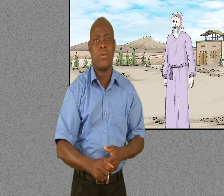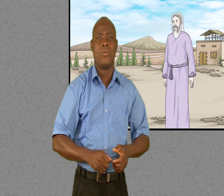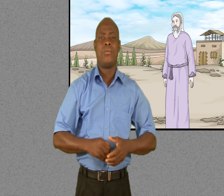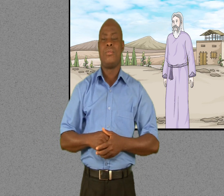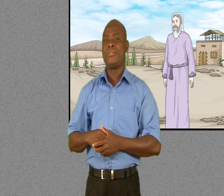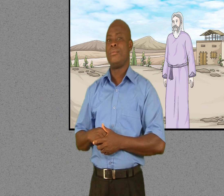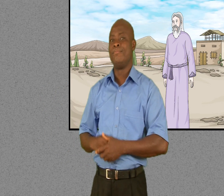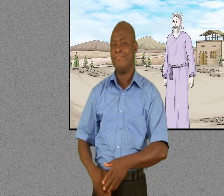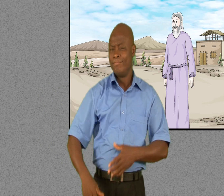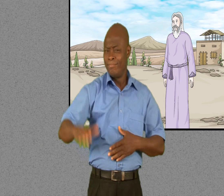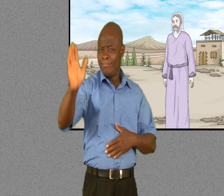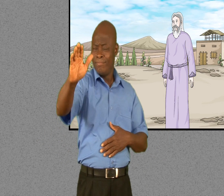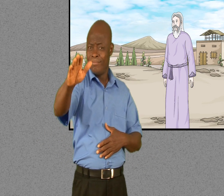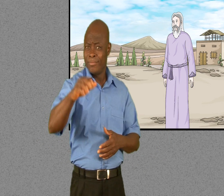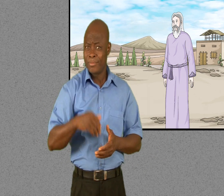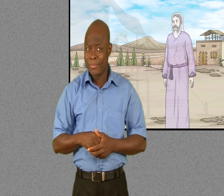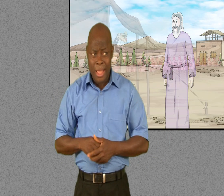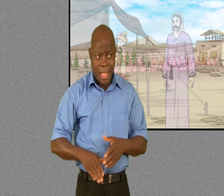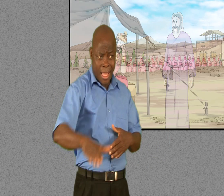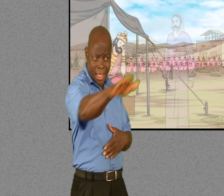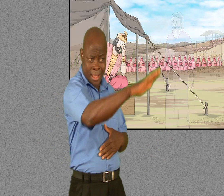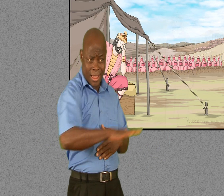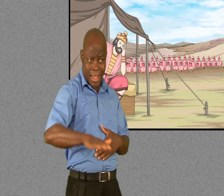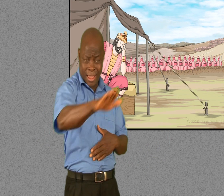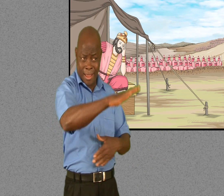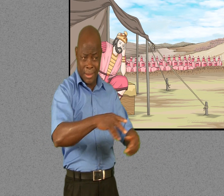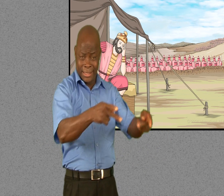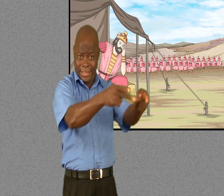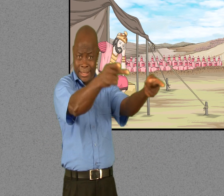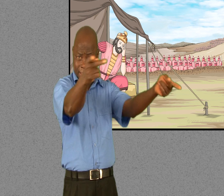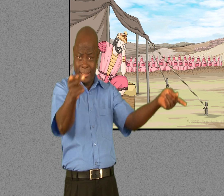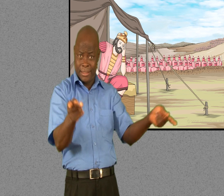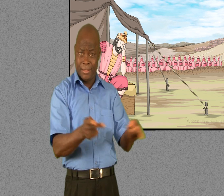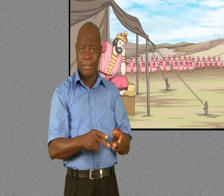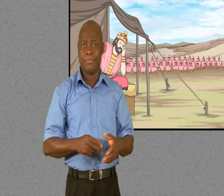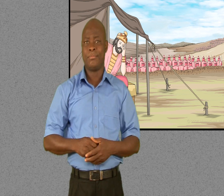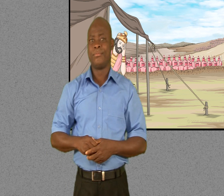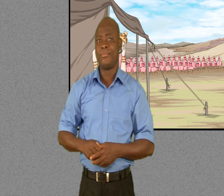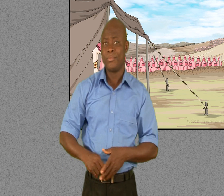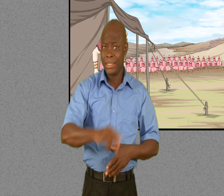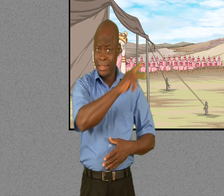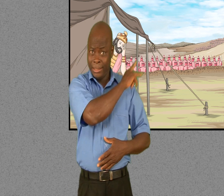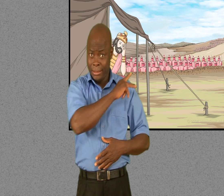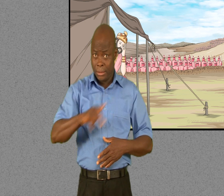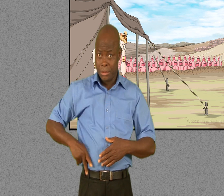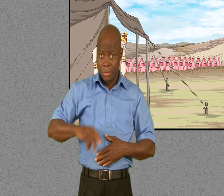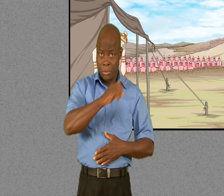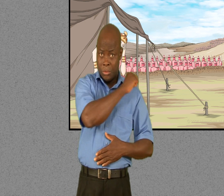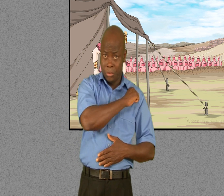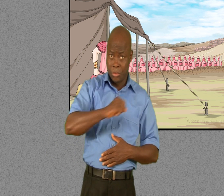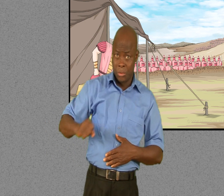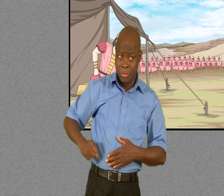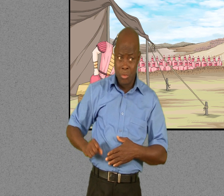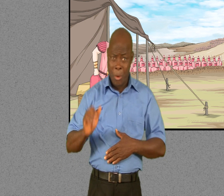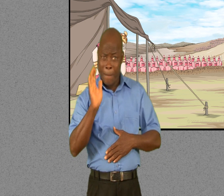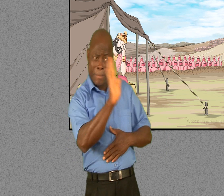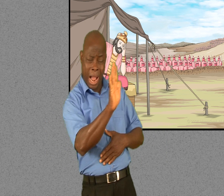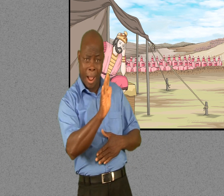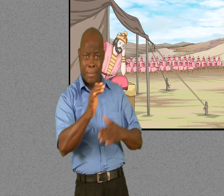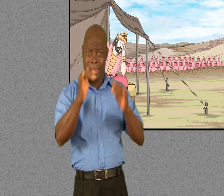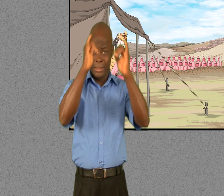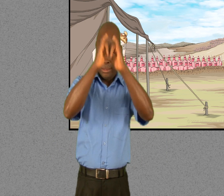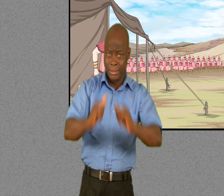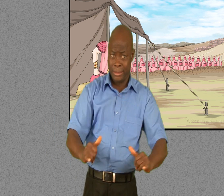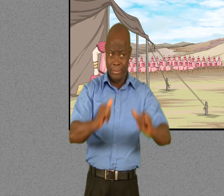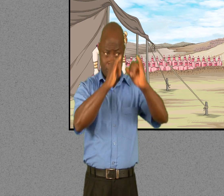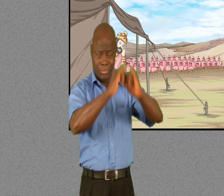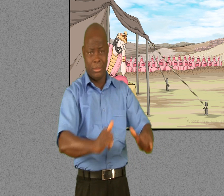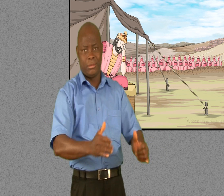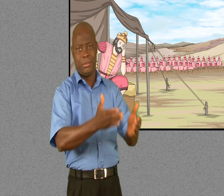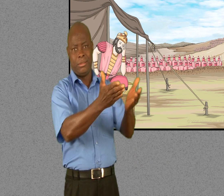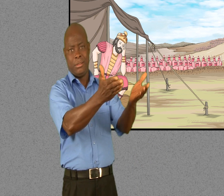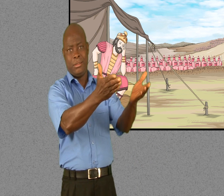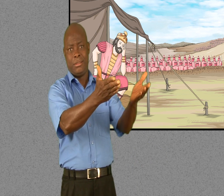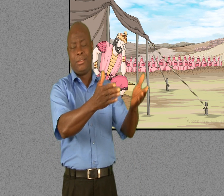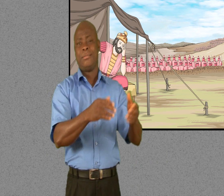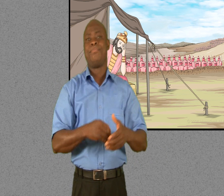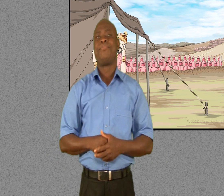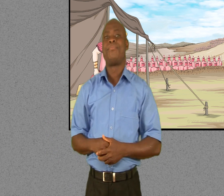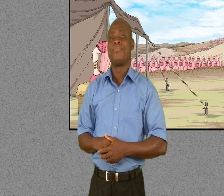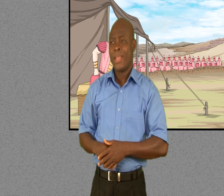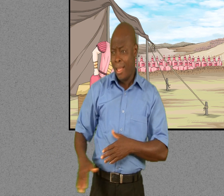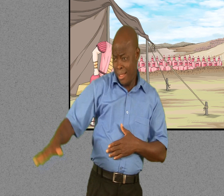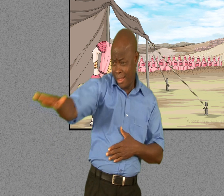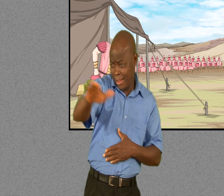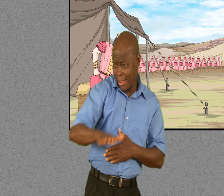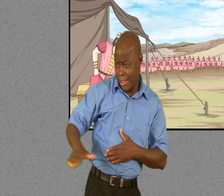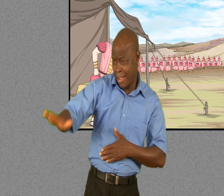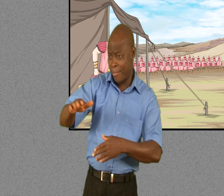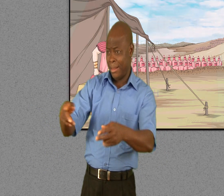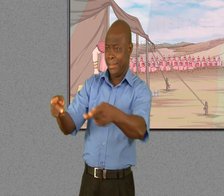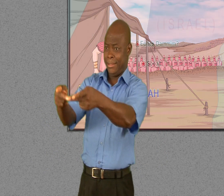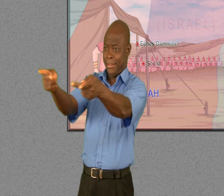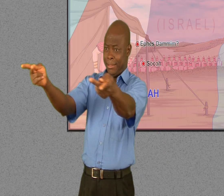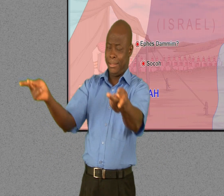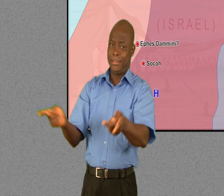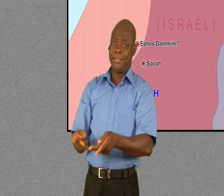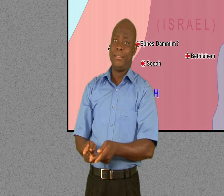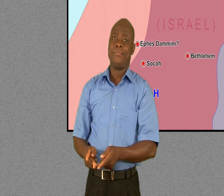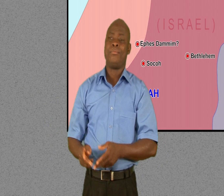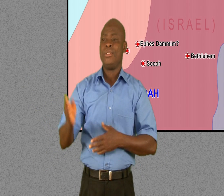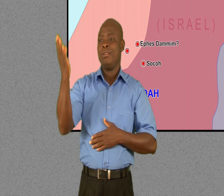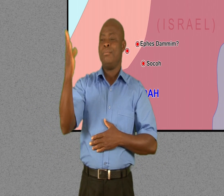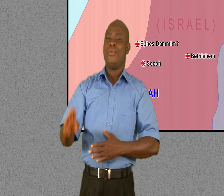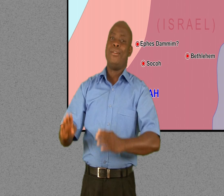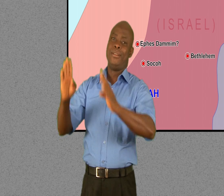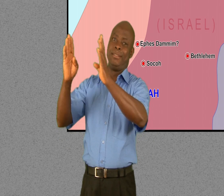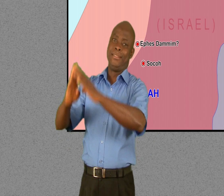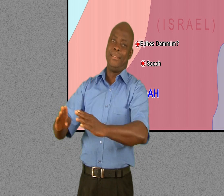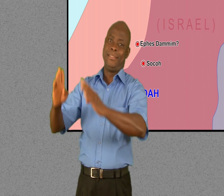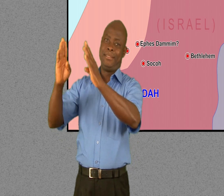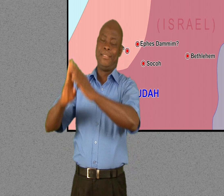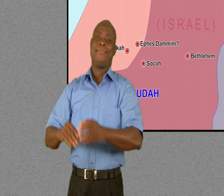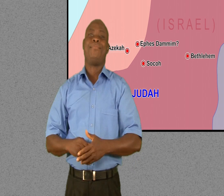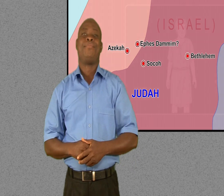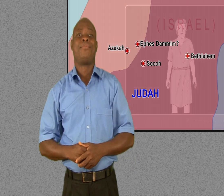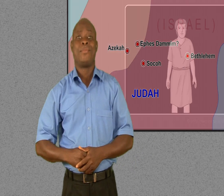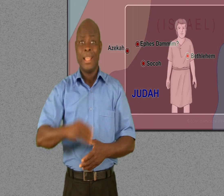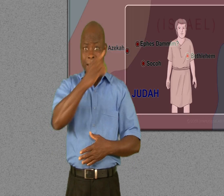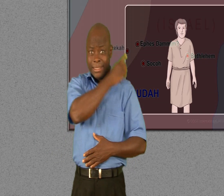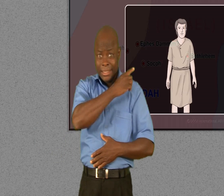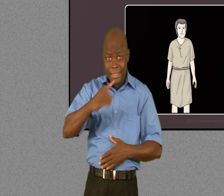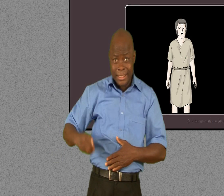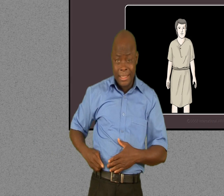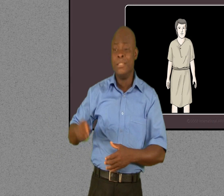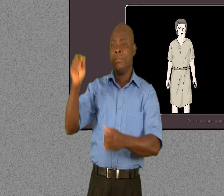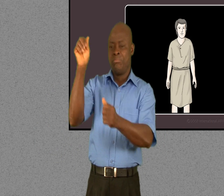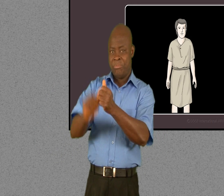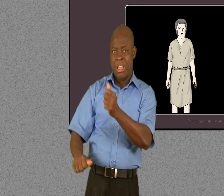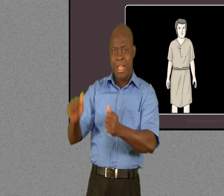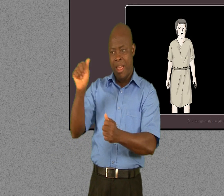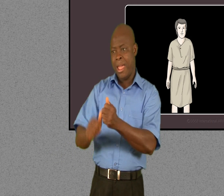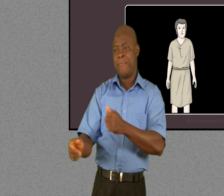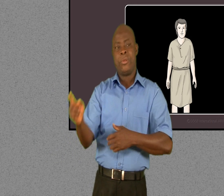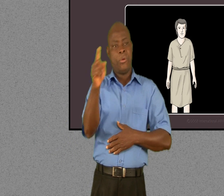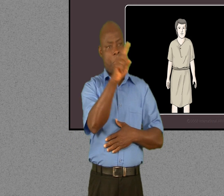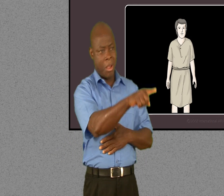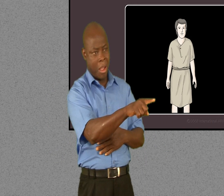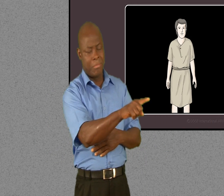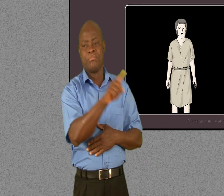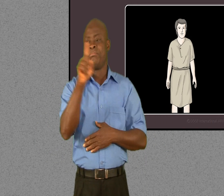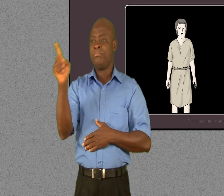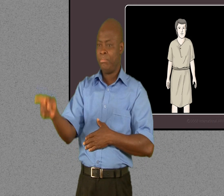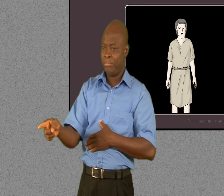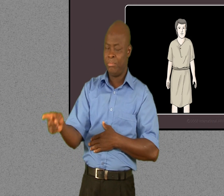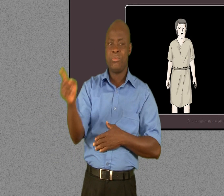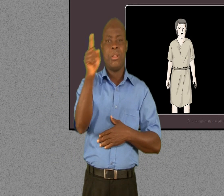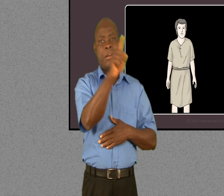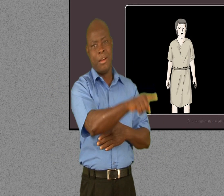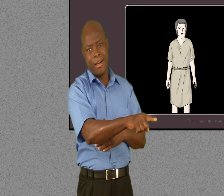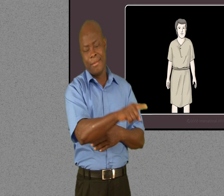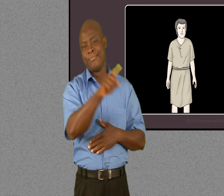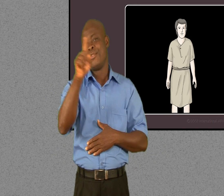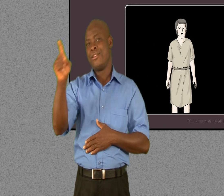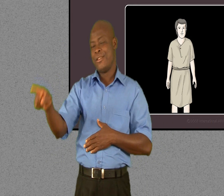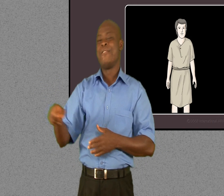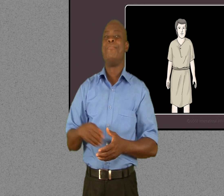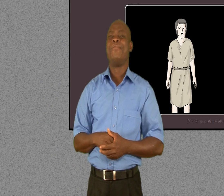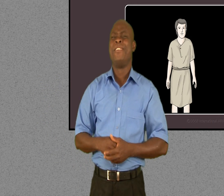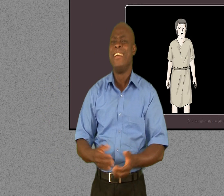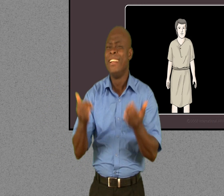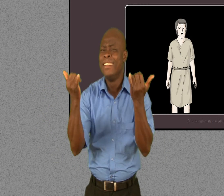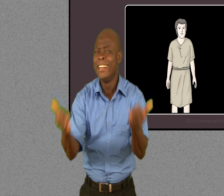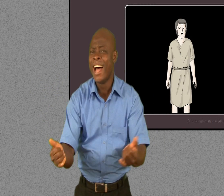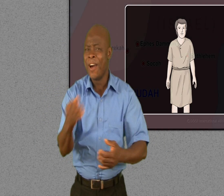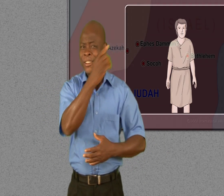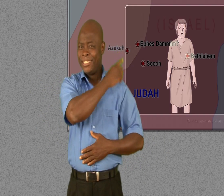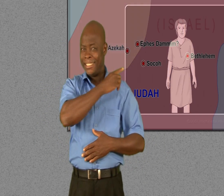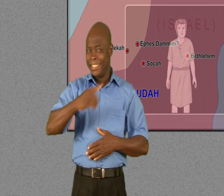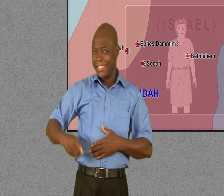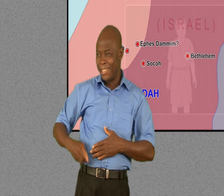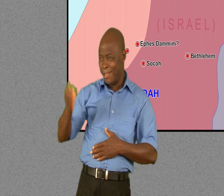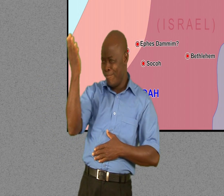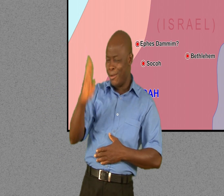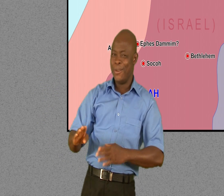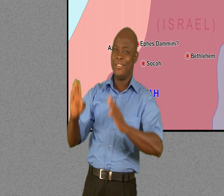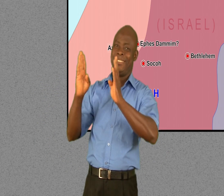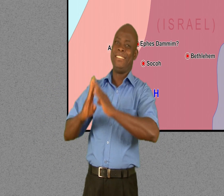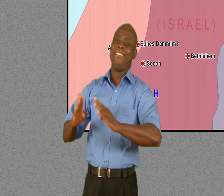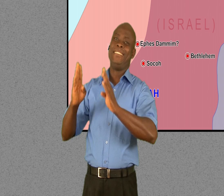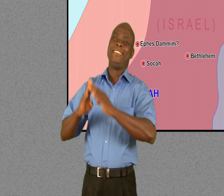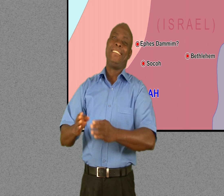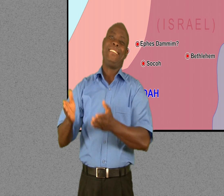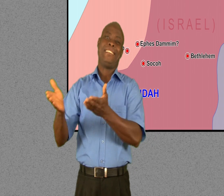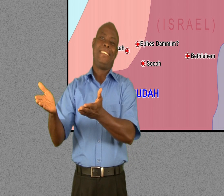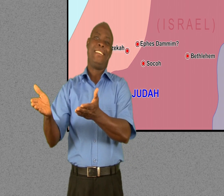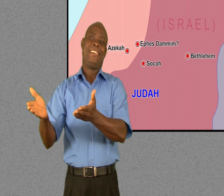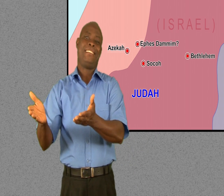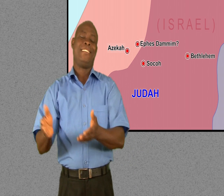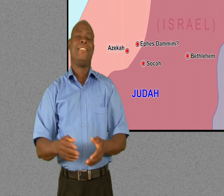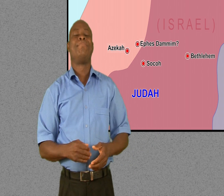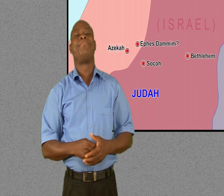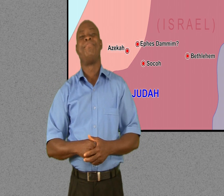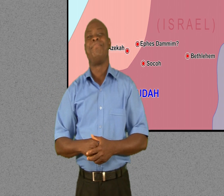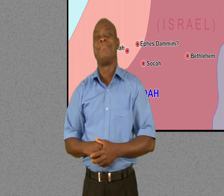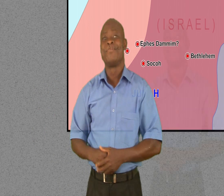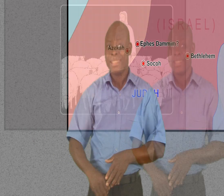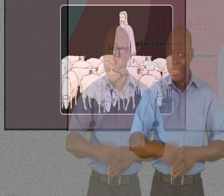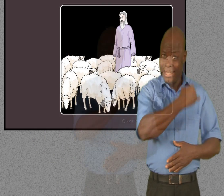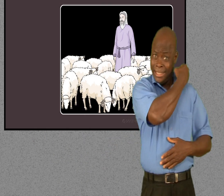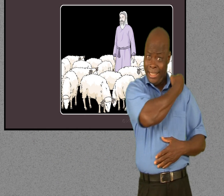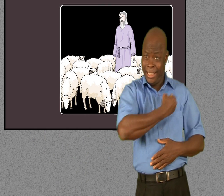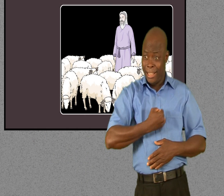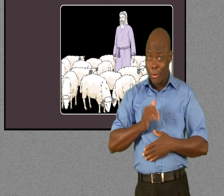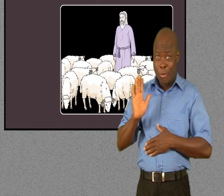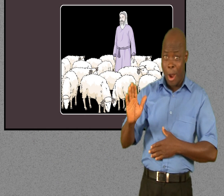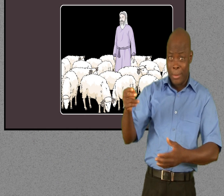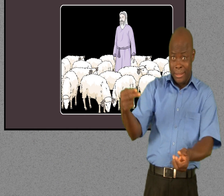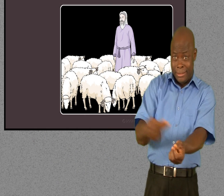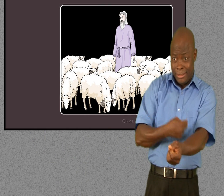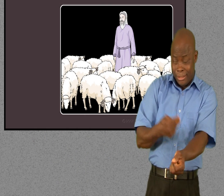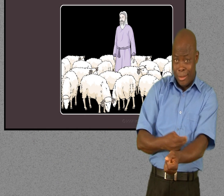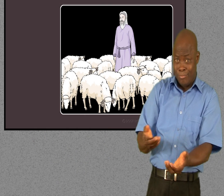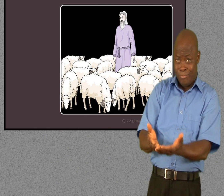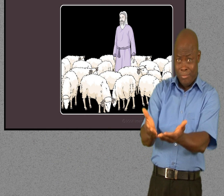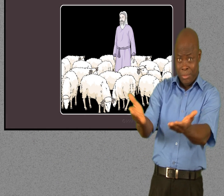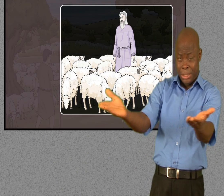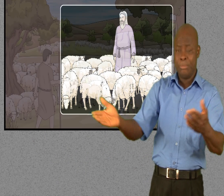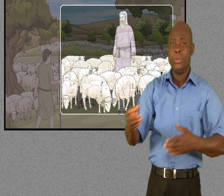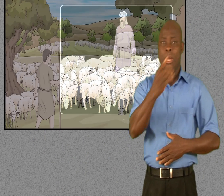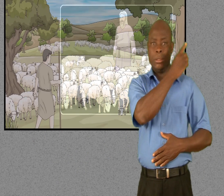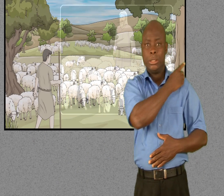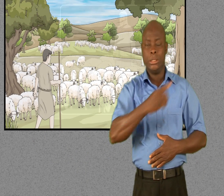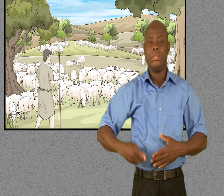The three oldest had followed Saul, but David went back and forth from Saul to tend his father’s sheep in Bethlehem.